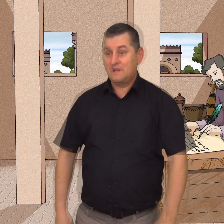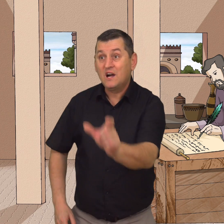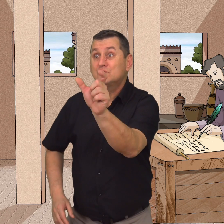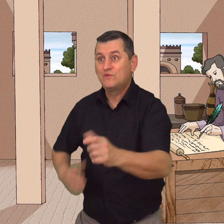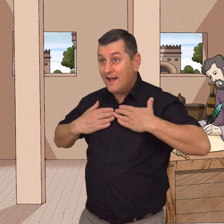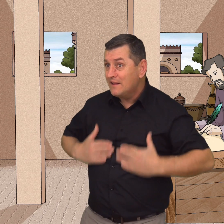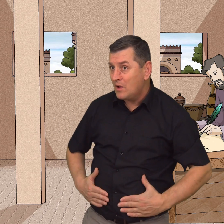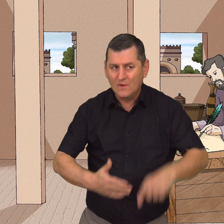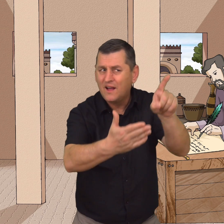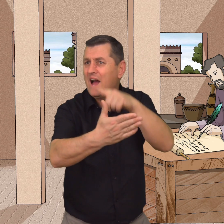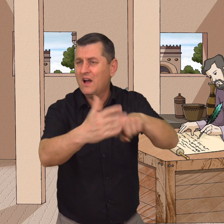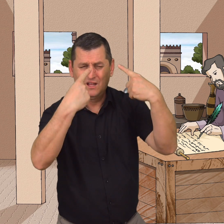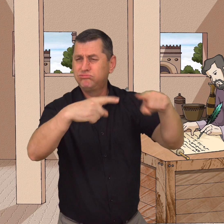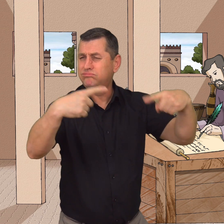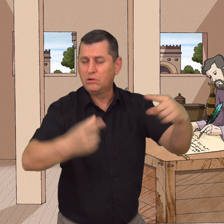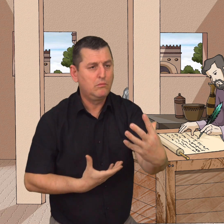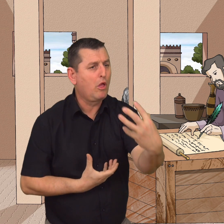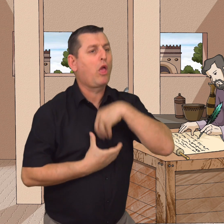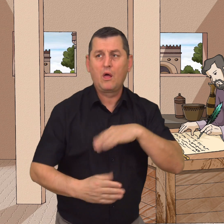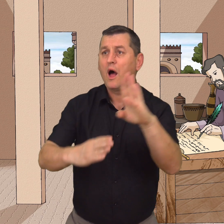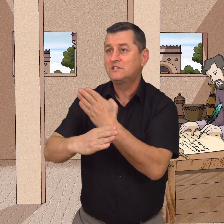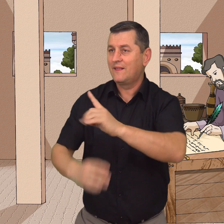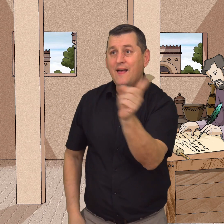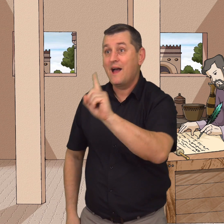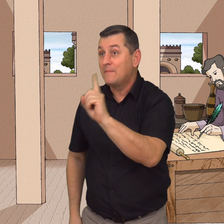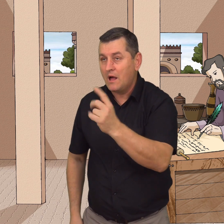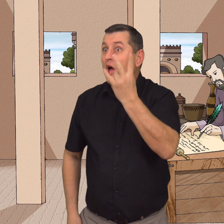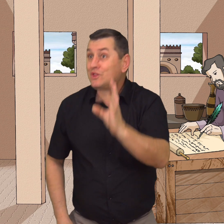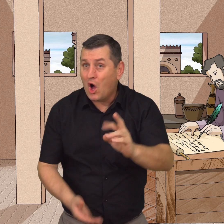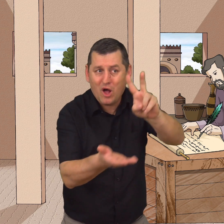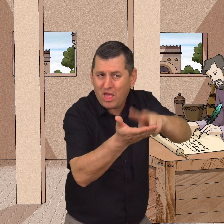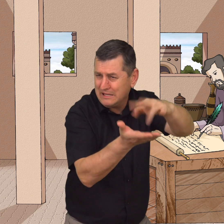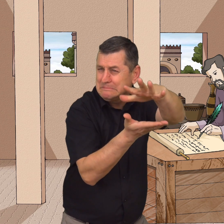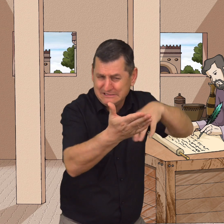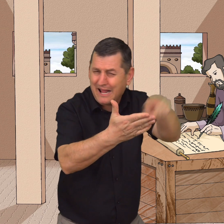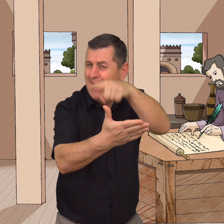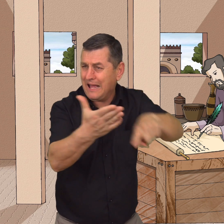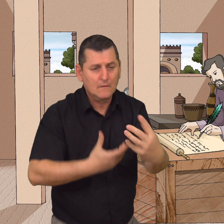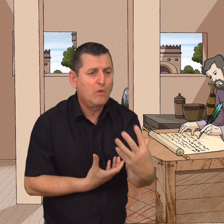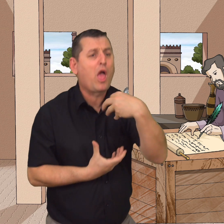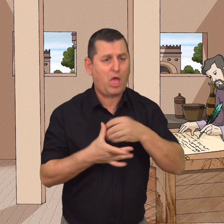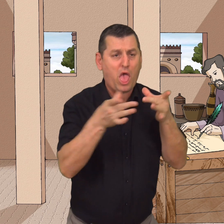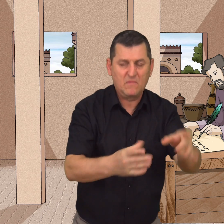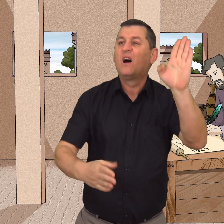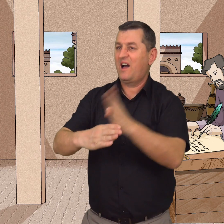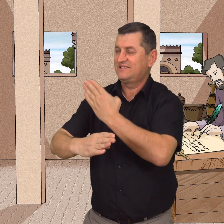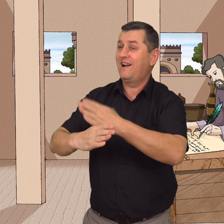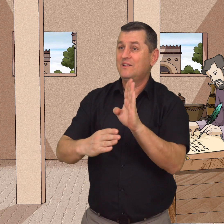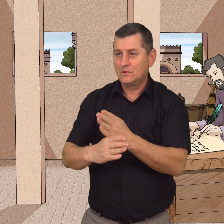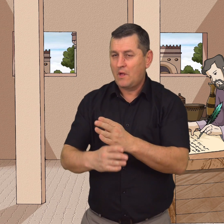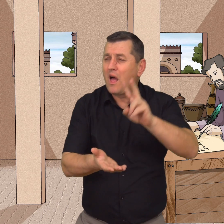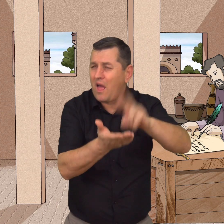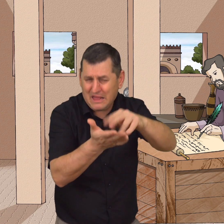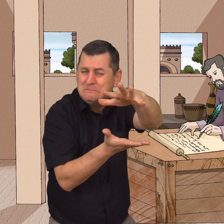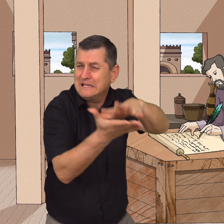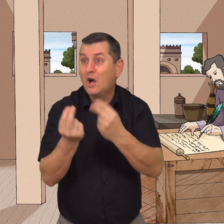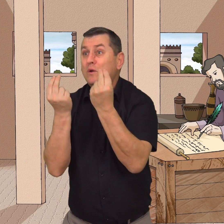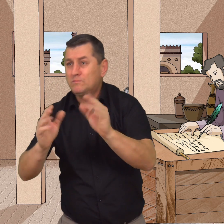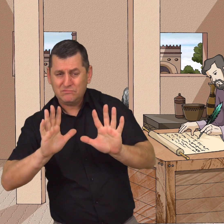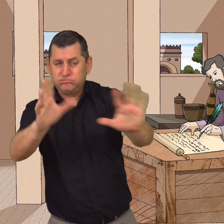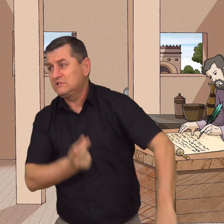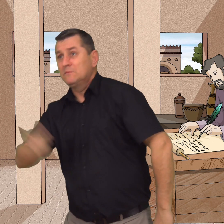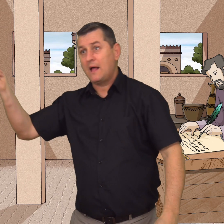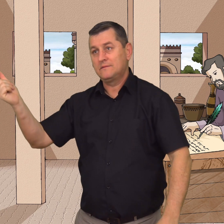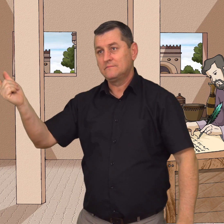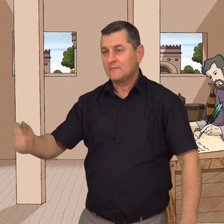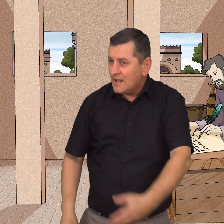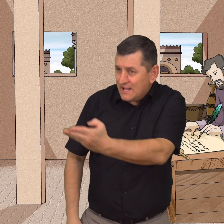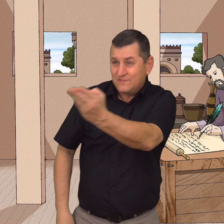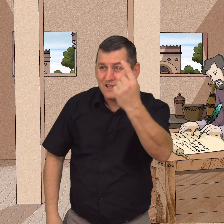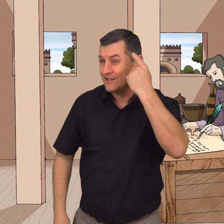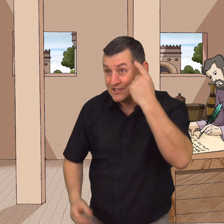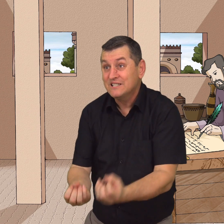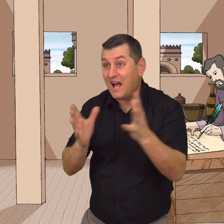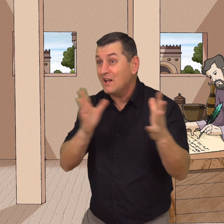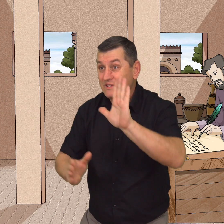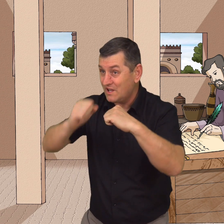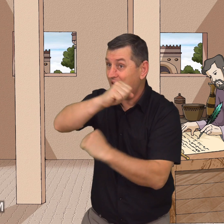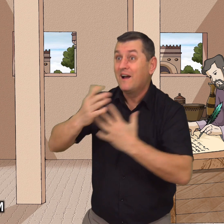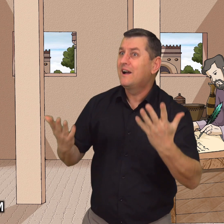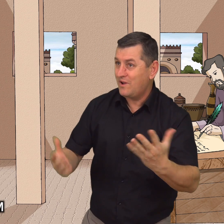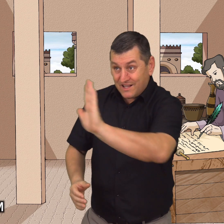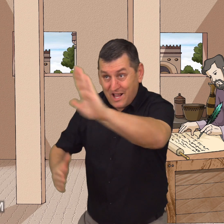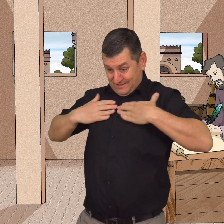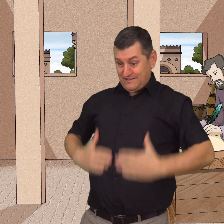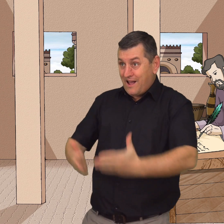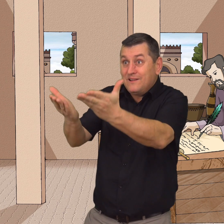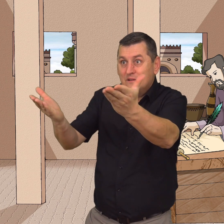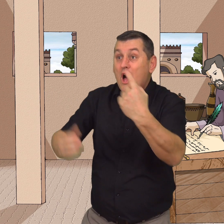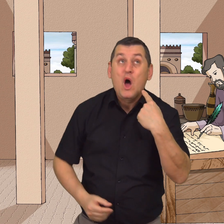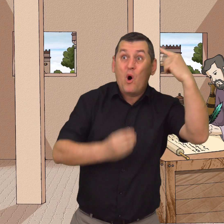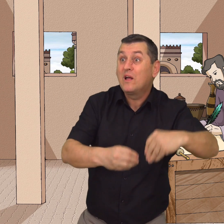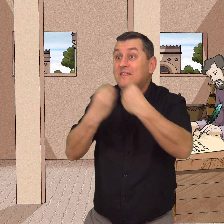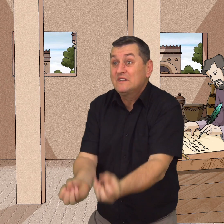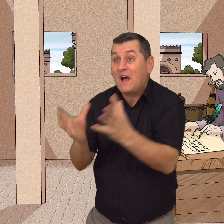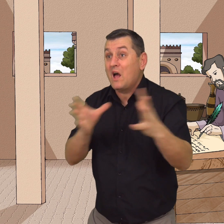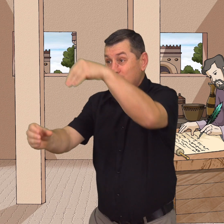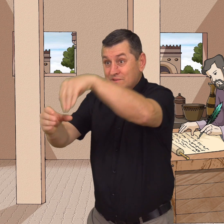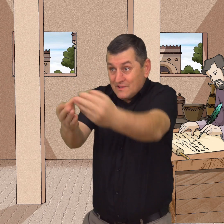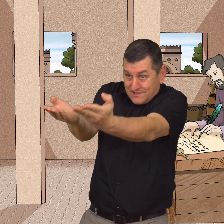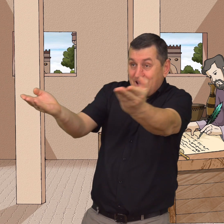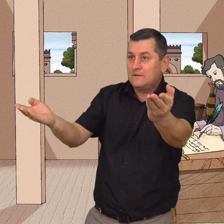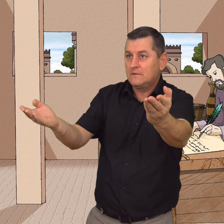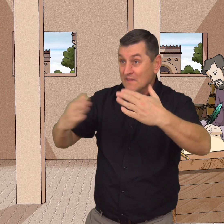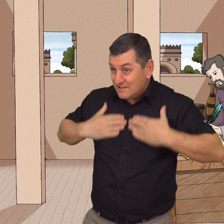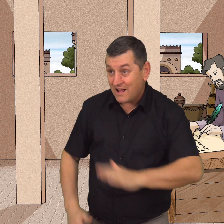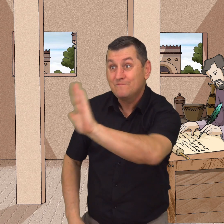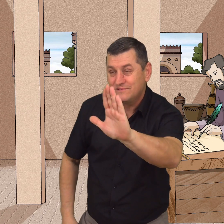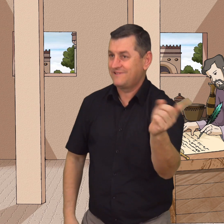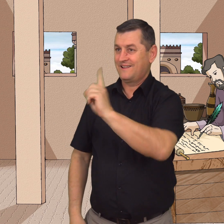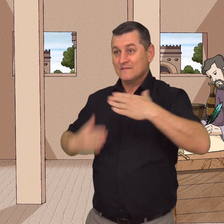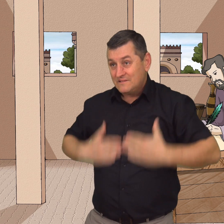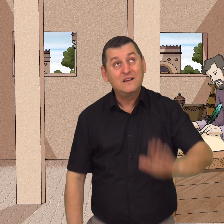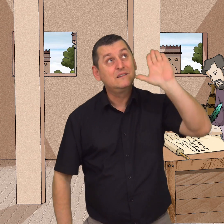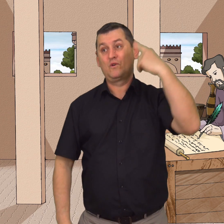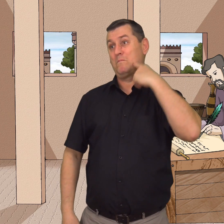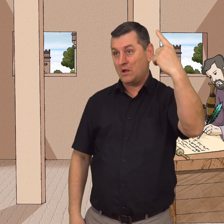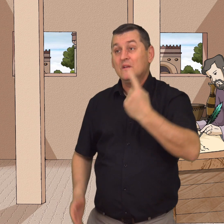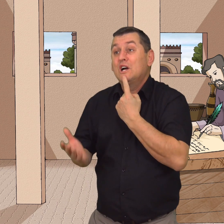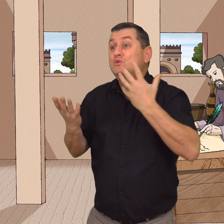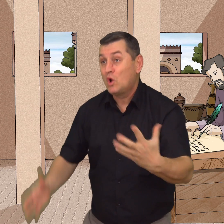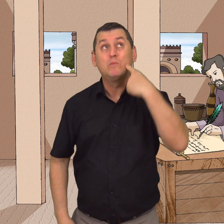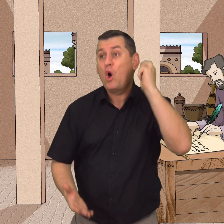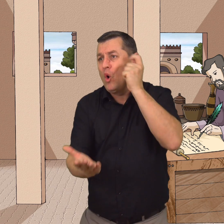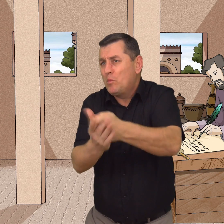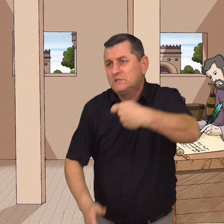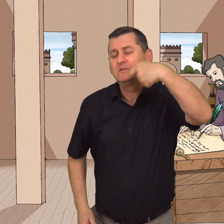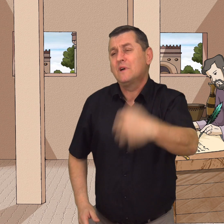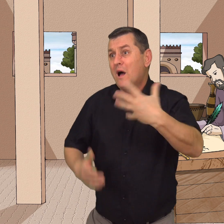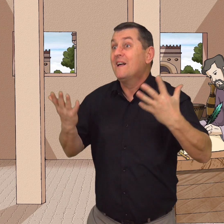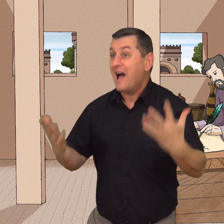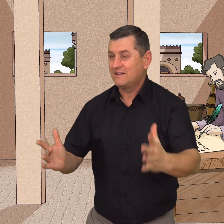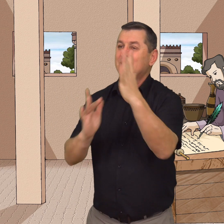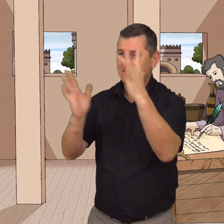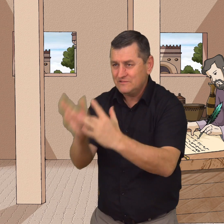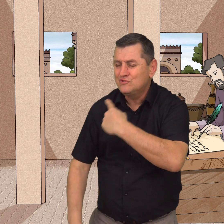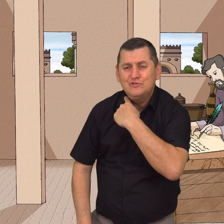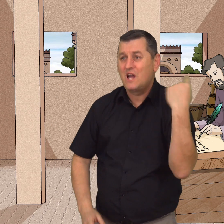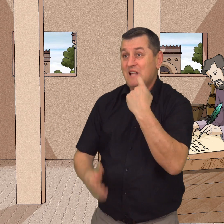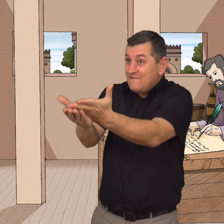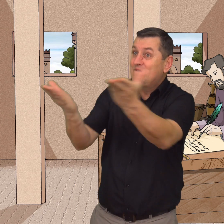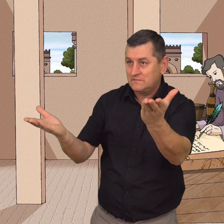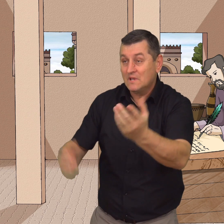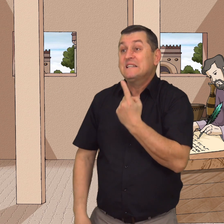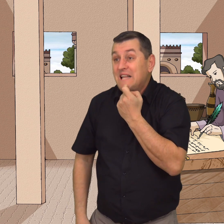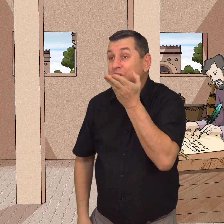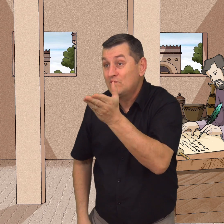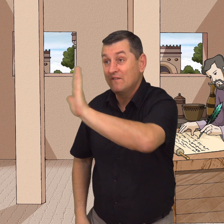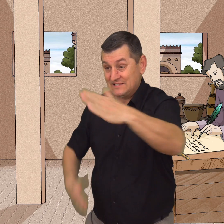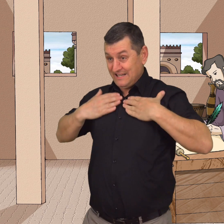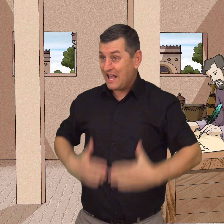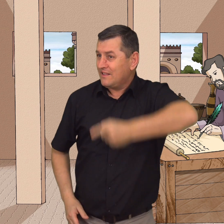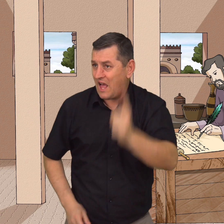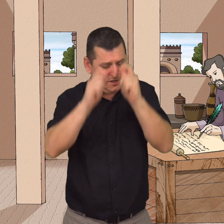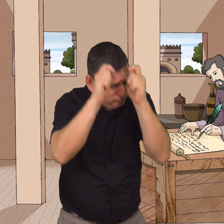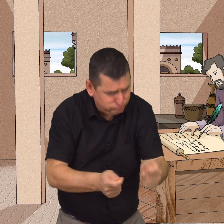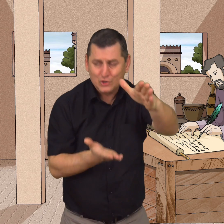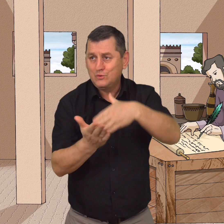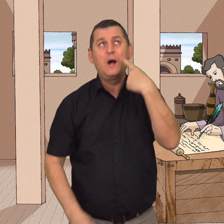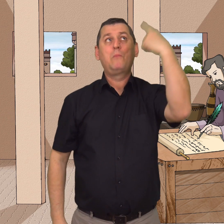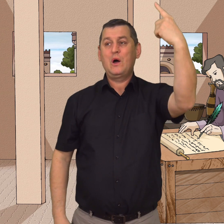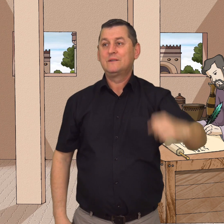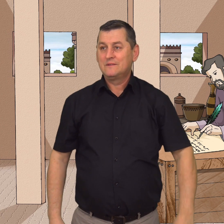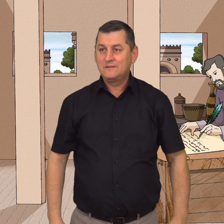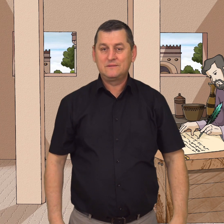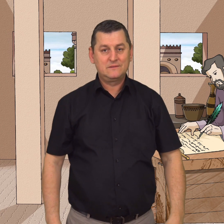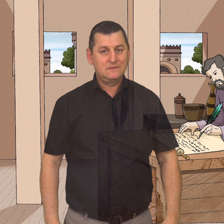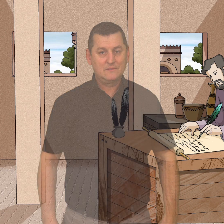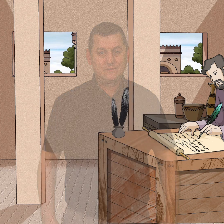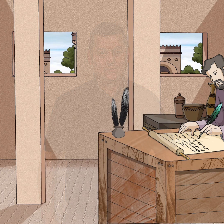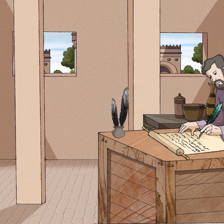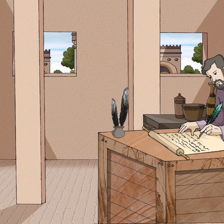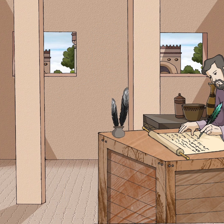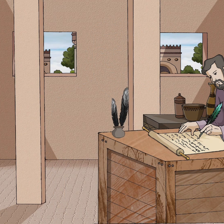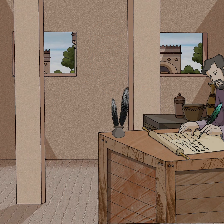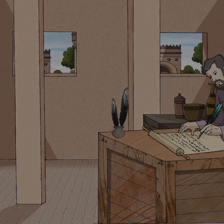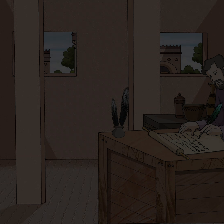Every other sin a man can commit is outside his body, but he who sins sexually sins against his own body. Do you not know that your body is a temple of the Holy Spirit who is in you, whom you have received from God? You are not your own; you were bought at a price. Therefore glorify God with your body.